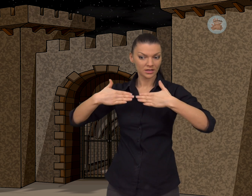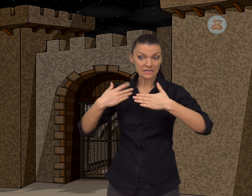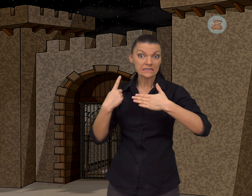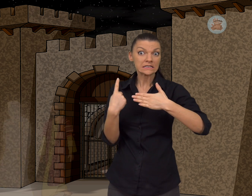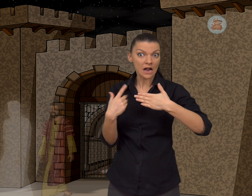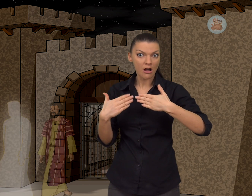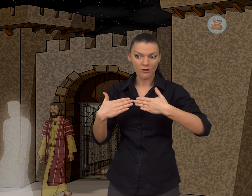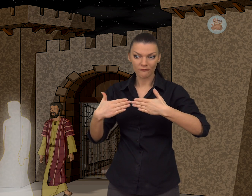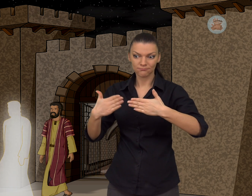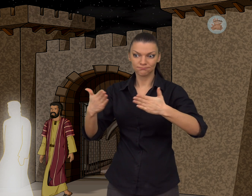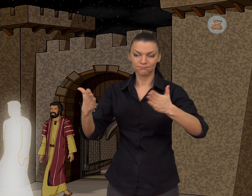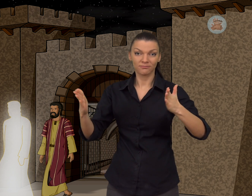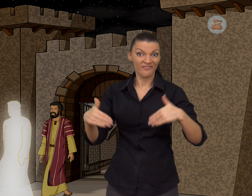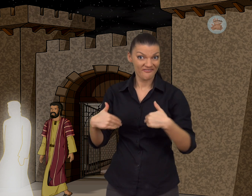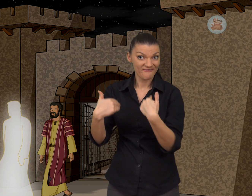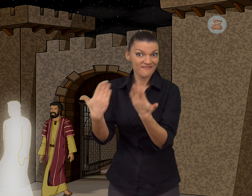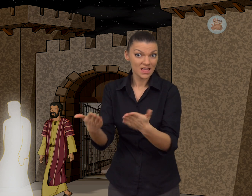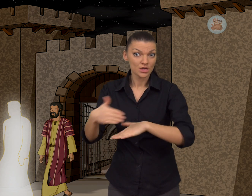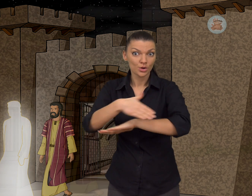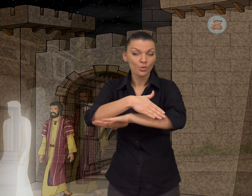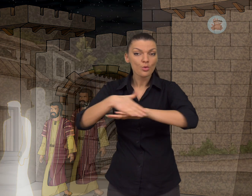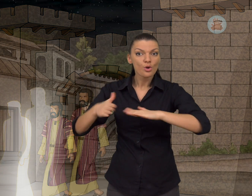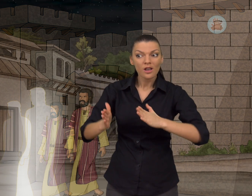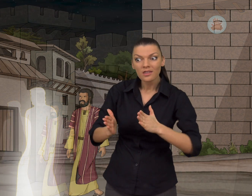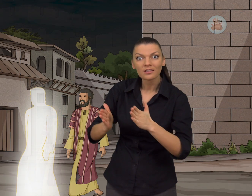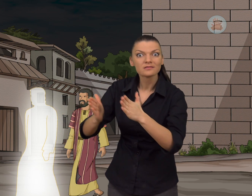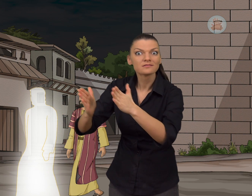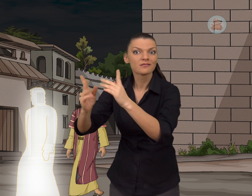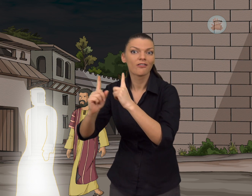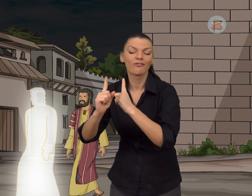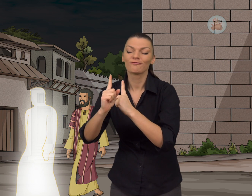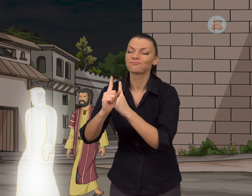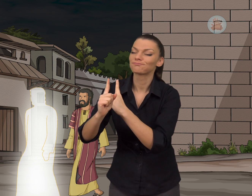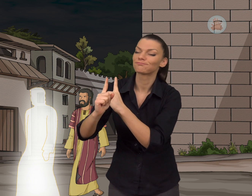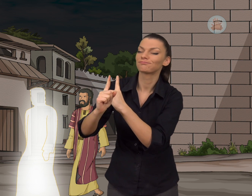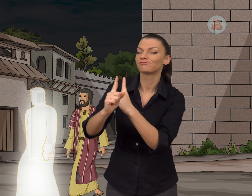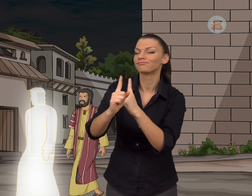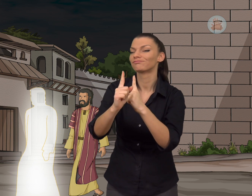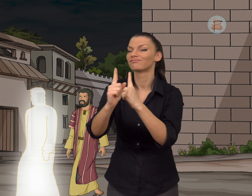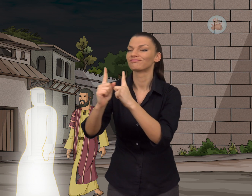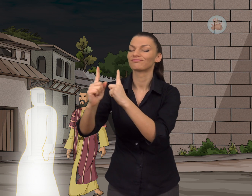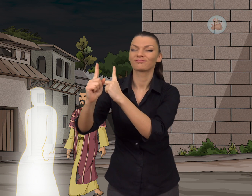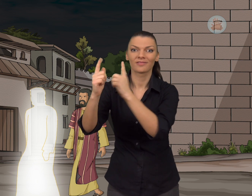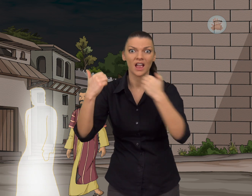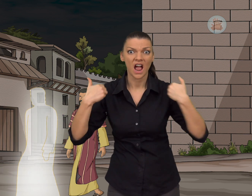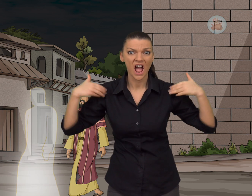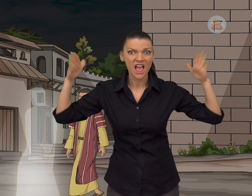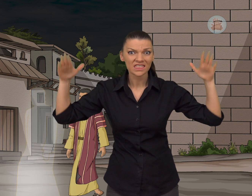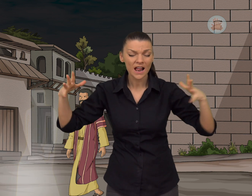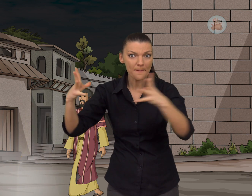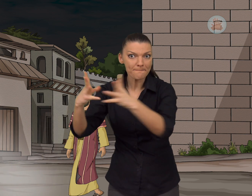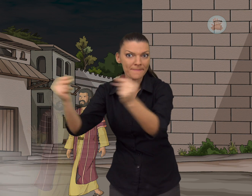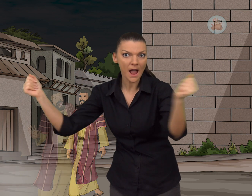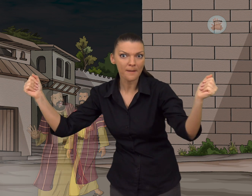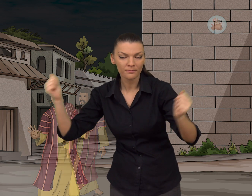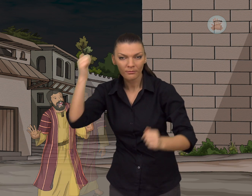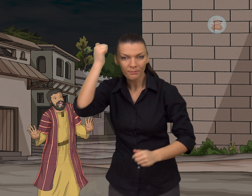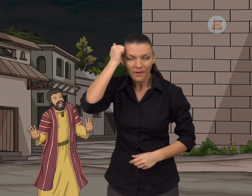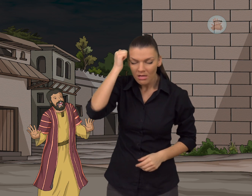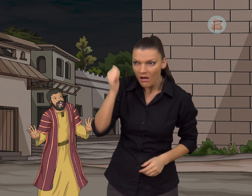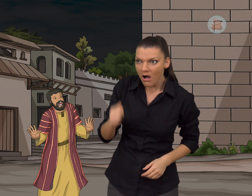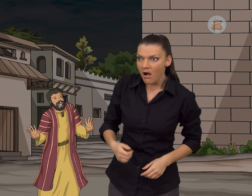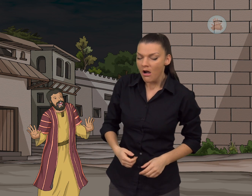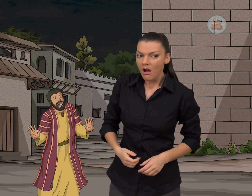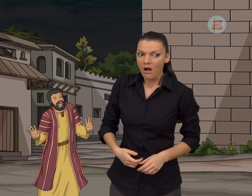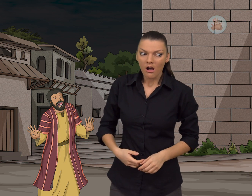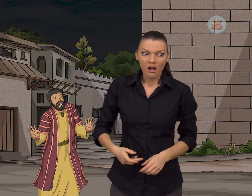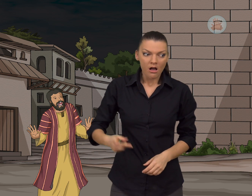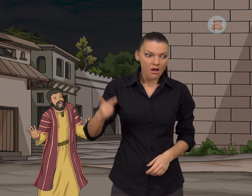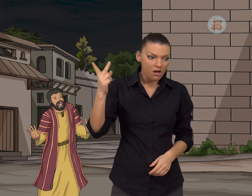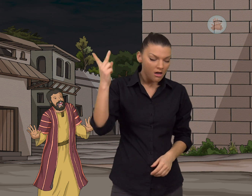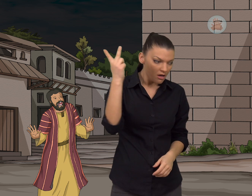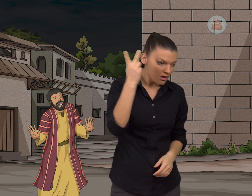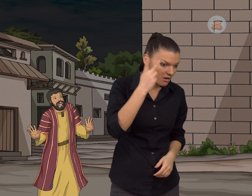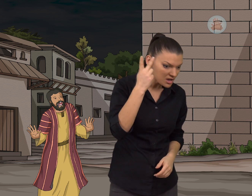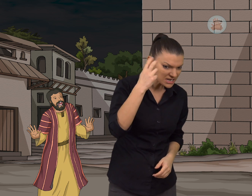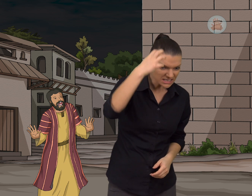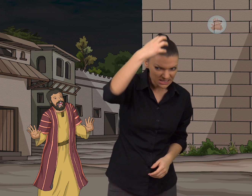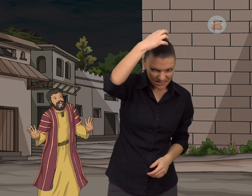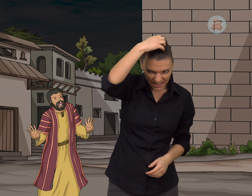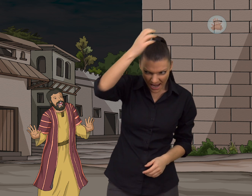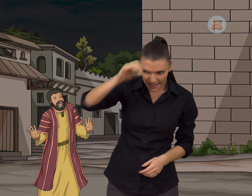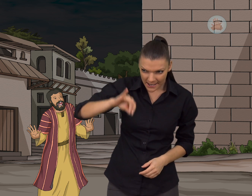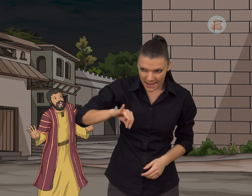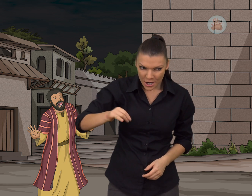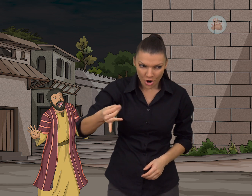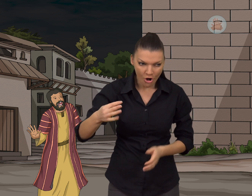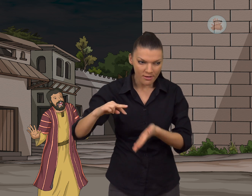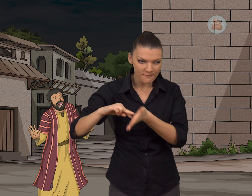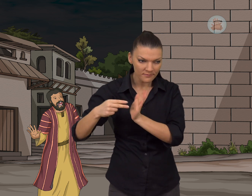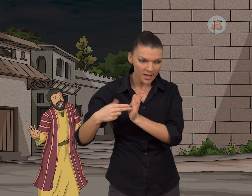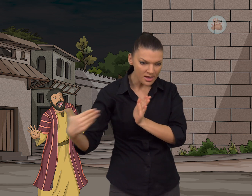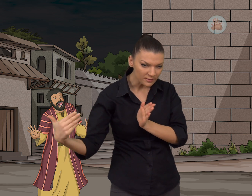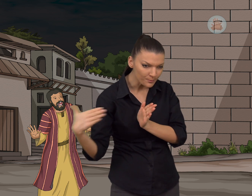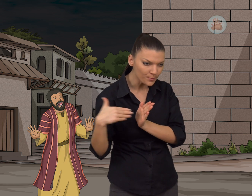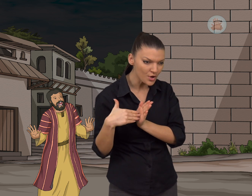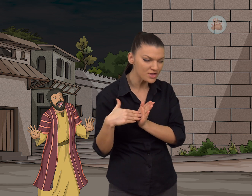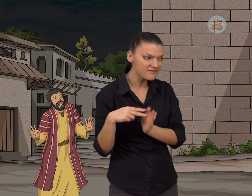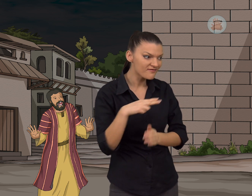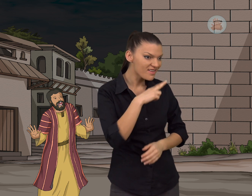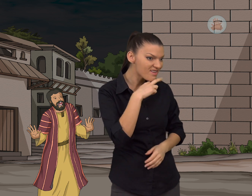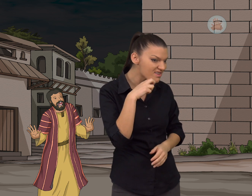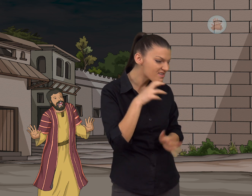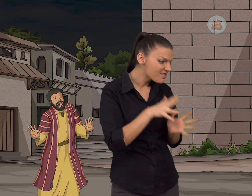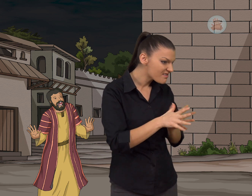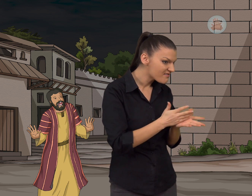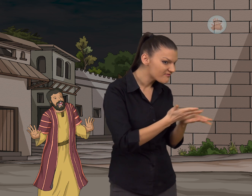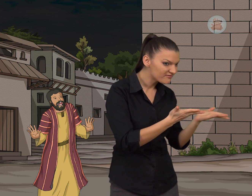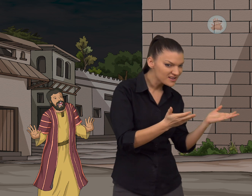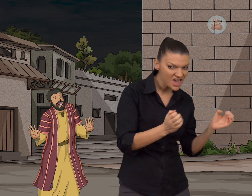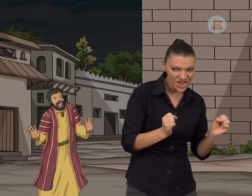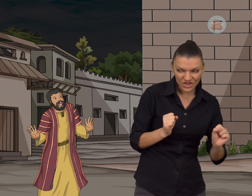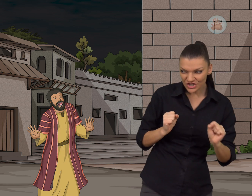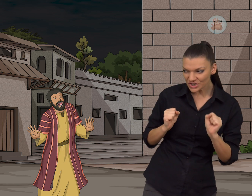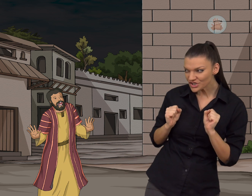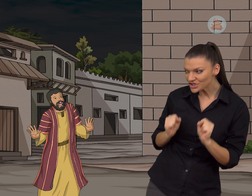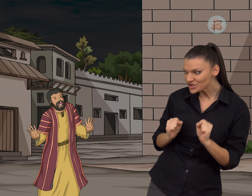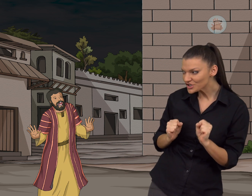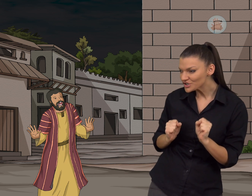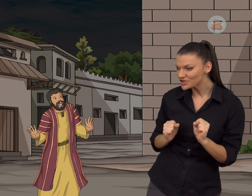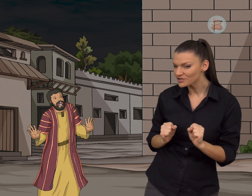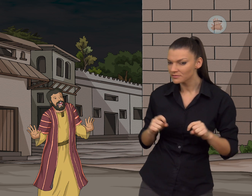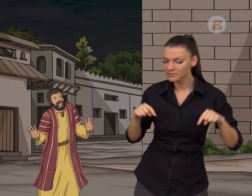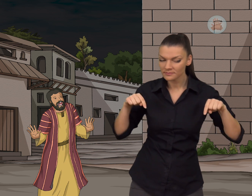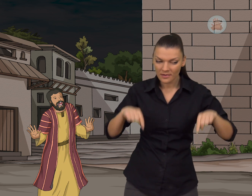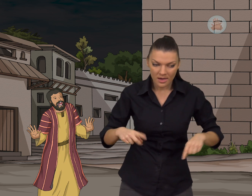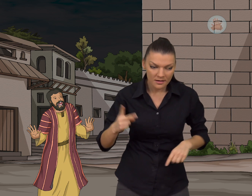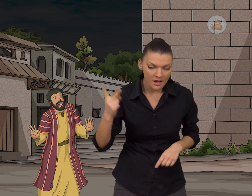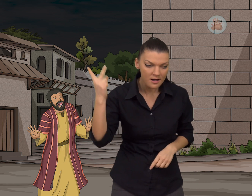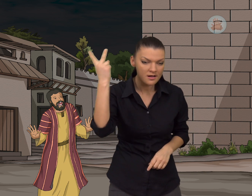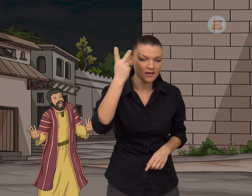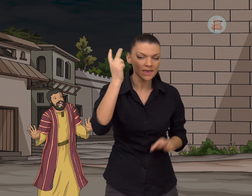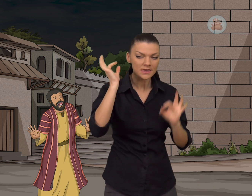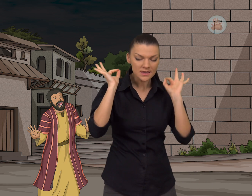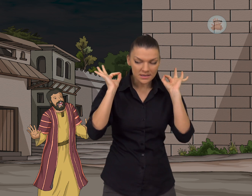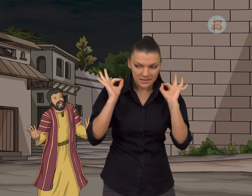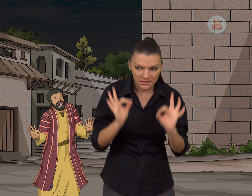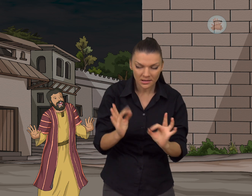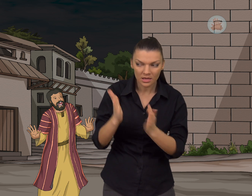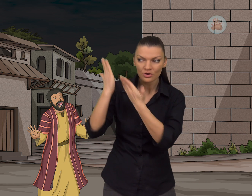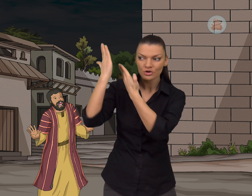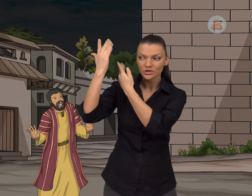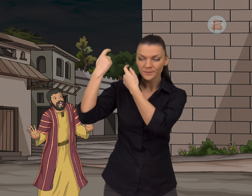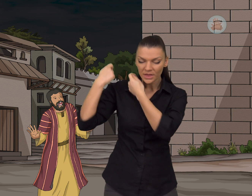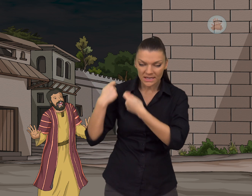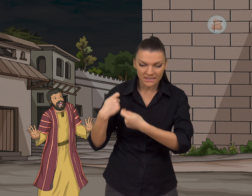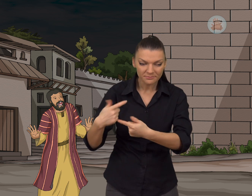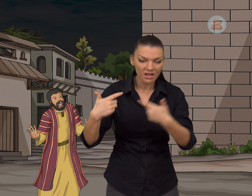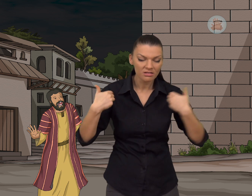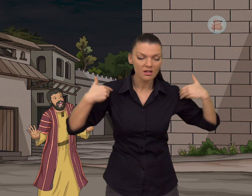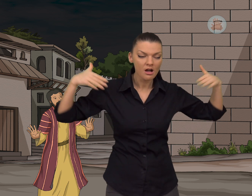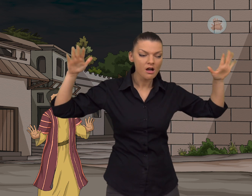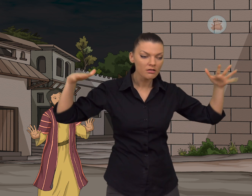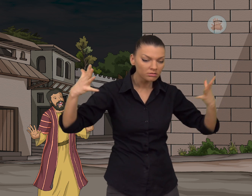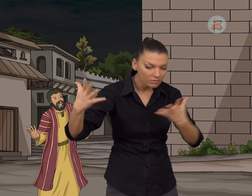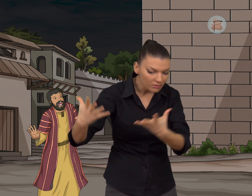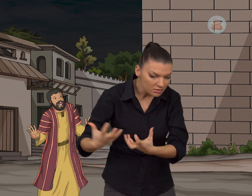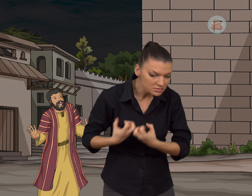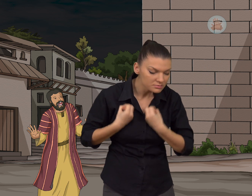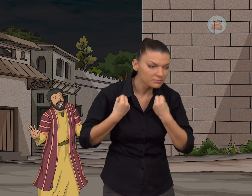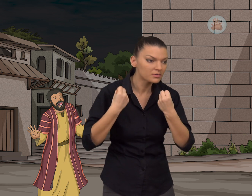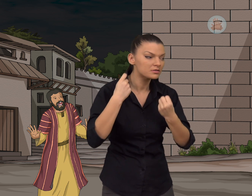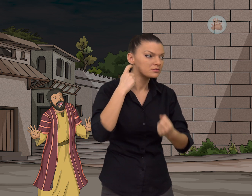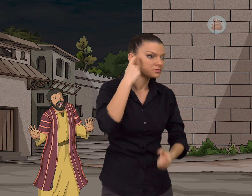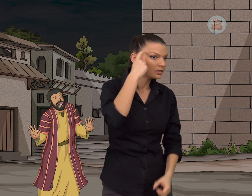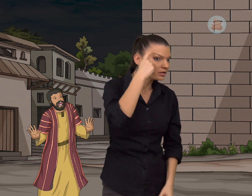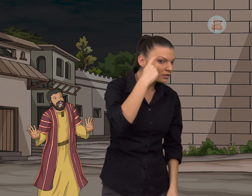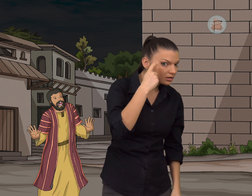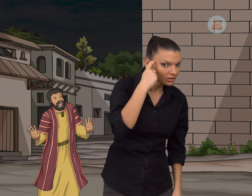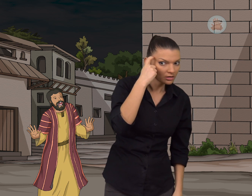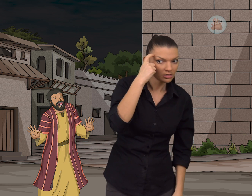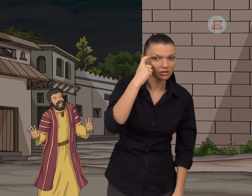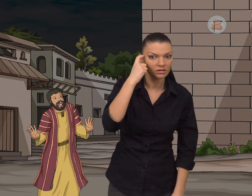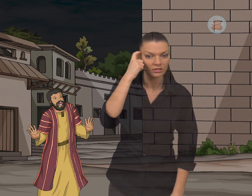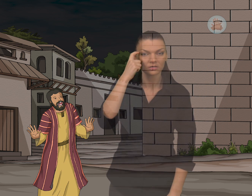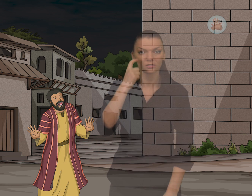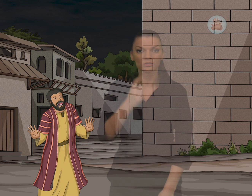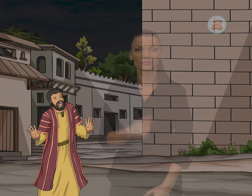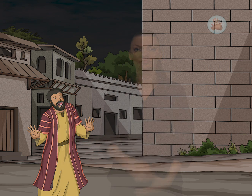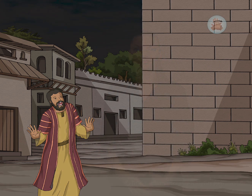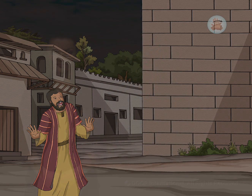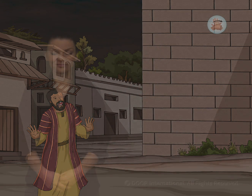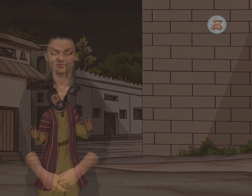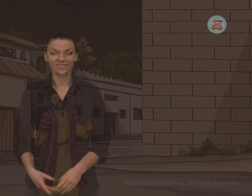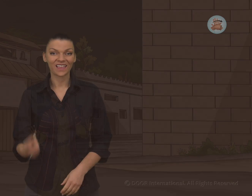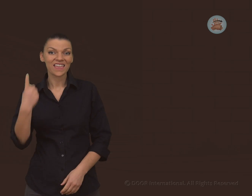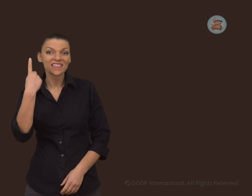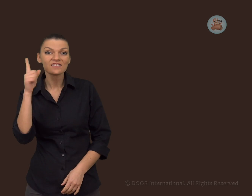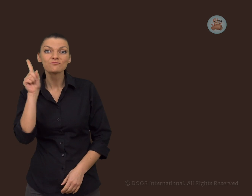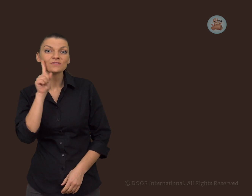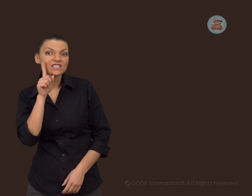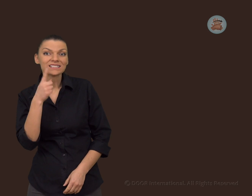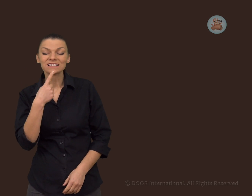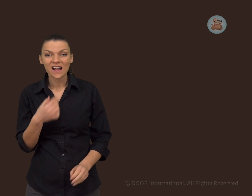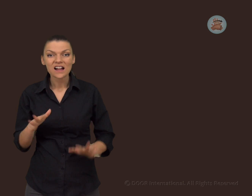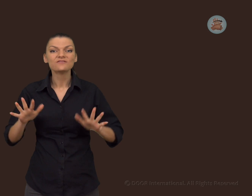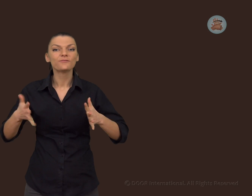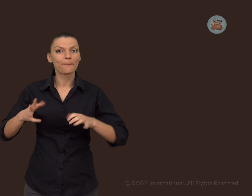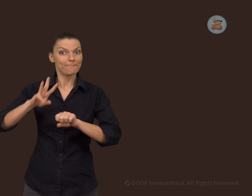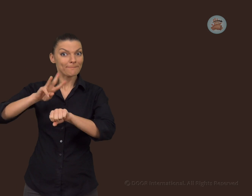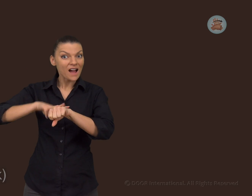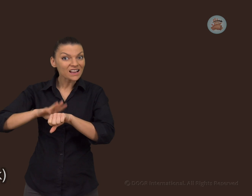When they had gone outside and walked the length of one block, the angel suddenly left him. Then Peter came to himself and said, “Now I know for sure that the Lord has sent His angel and rescued me from Herod’s grasp and from everything the Jewish people were anticipating.”